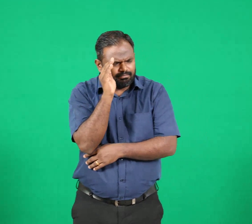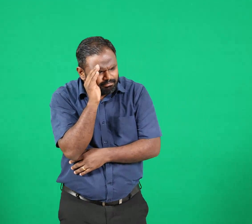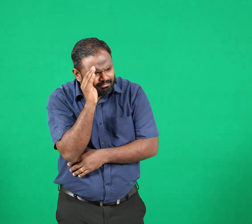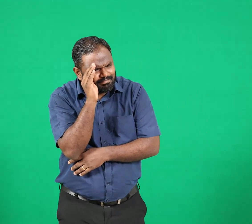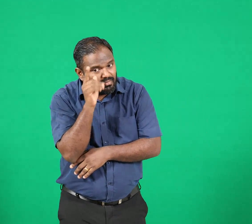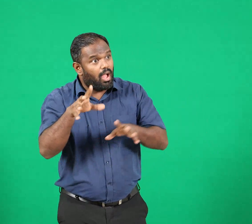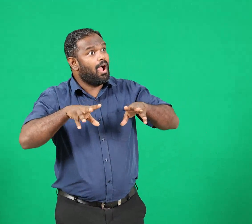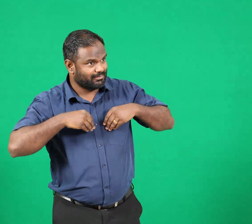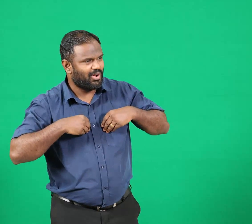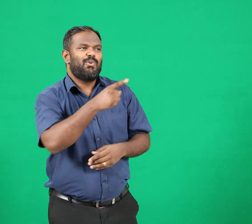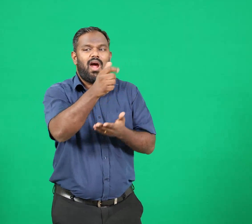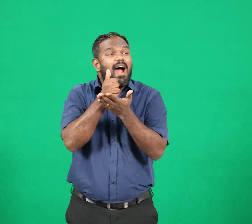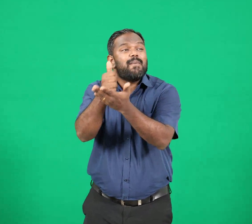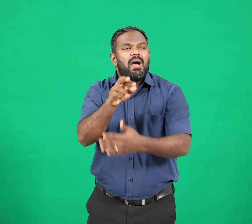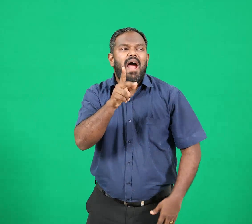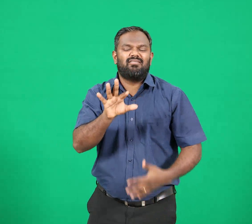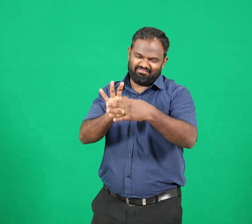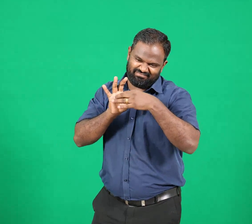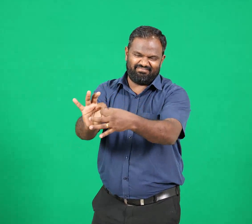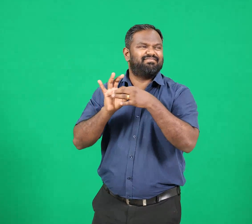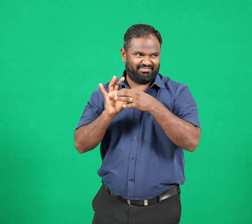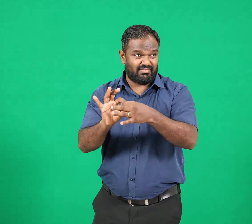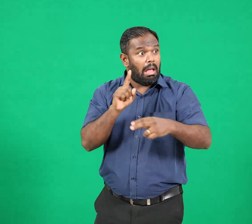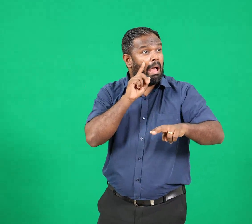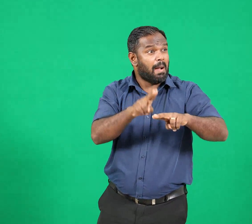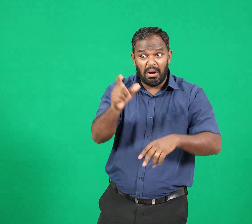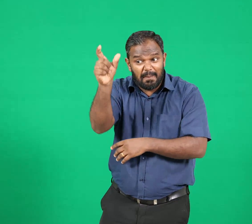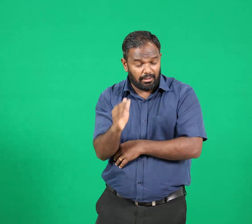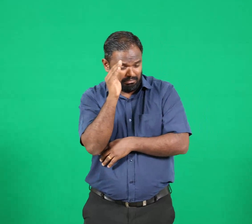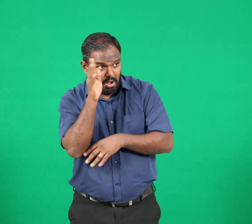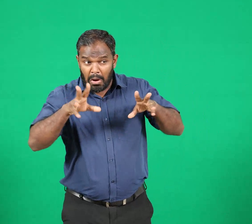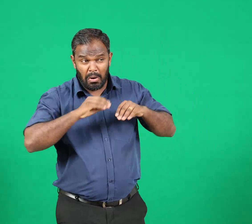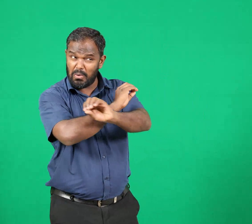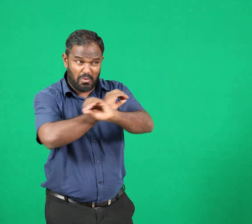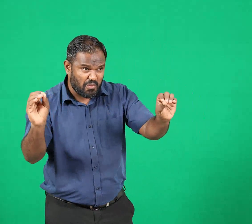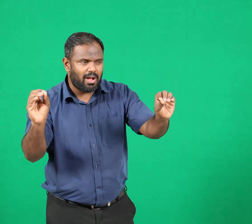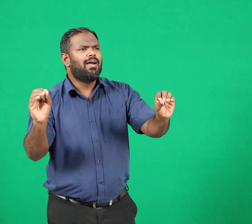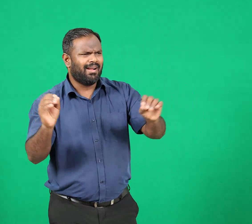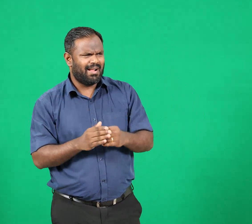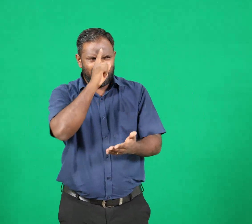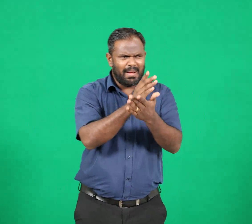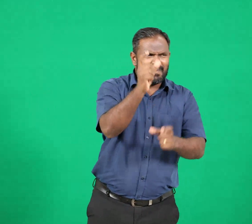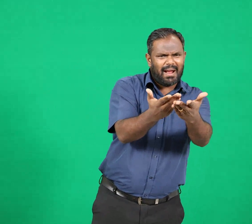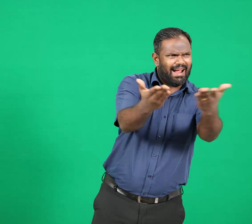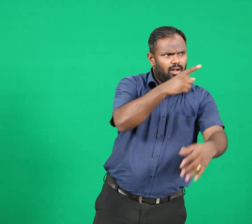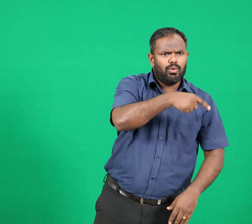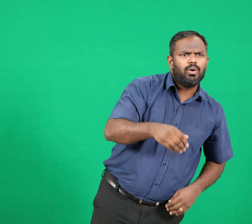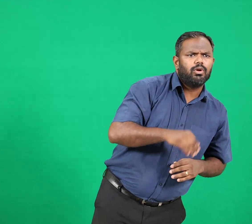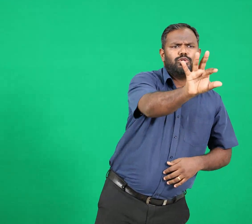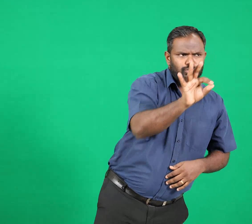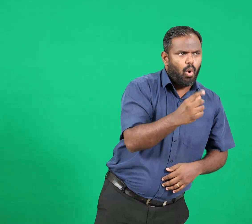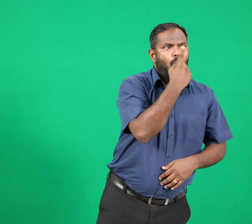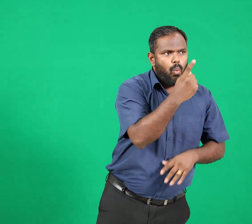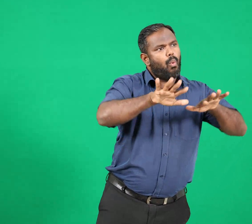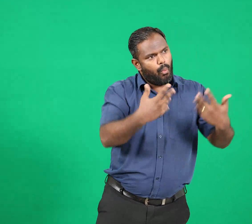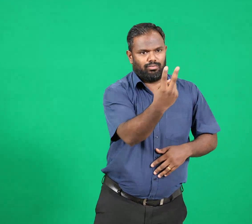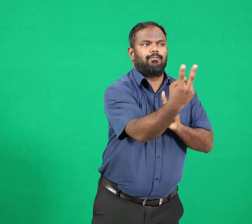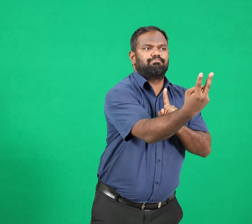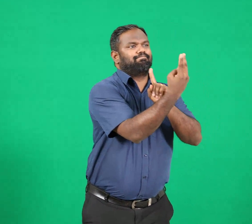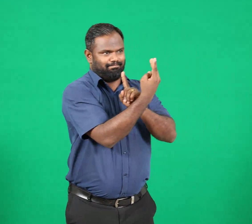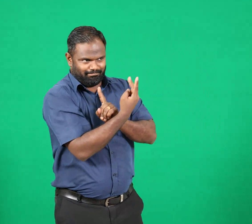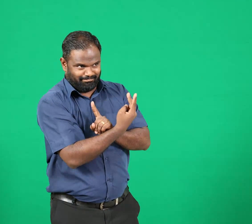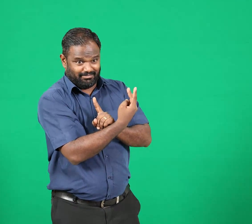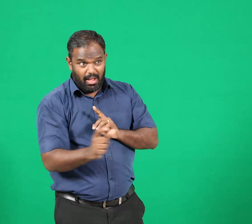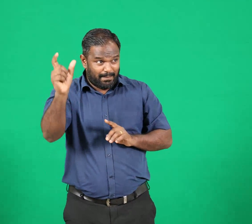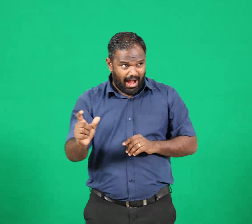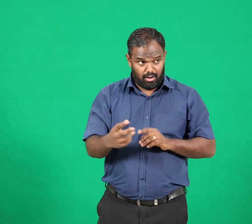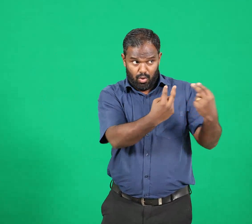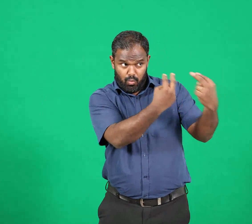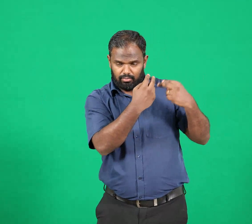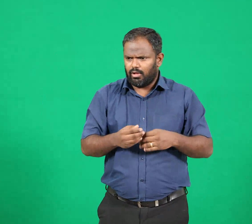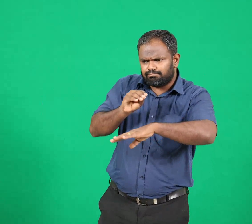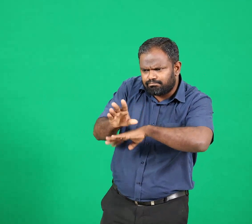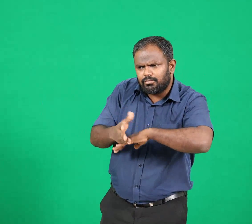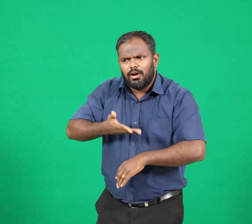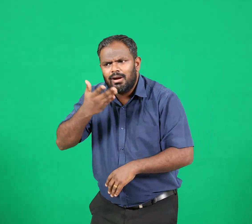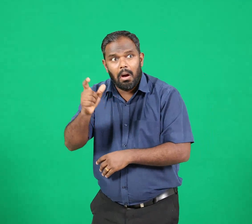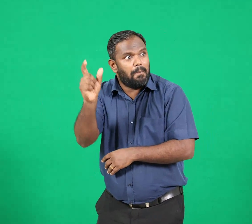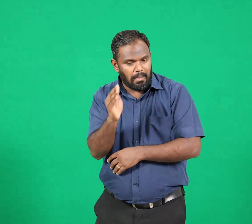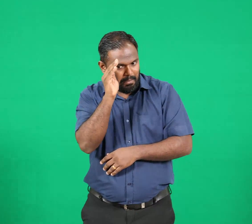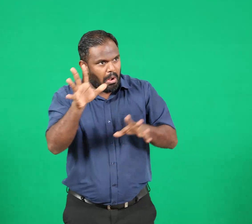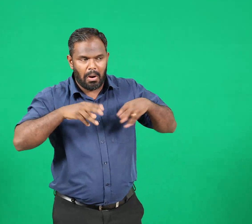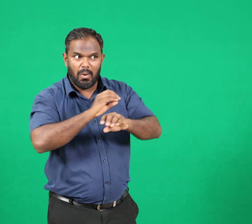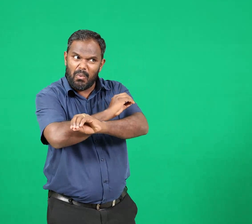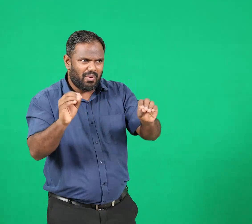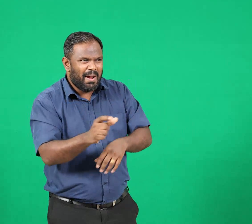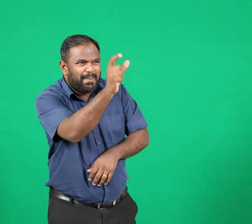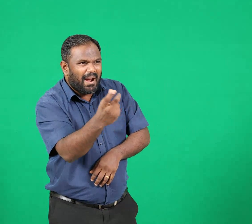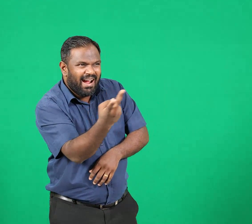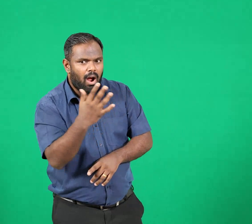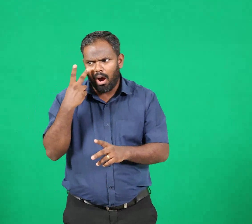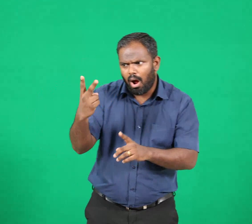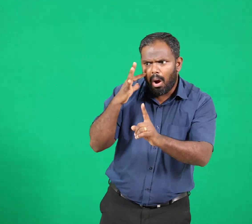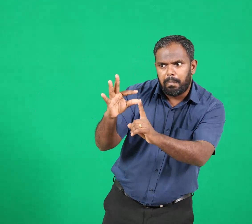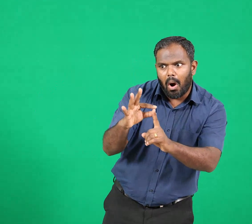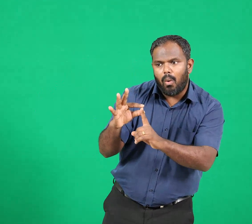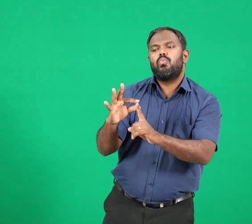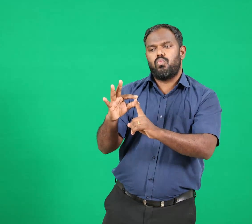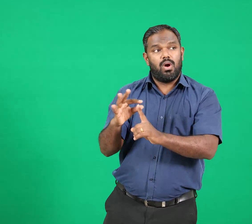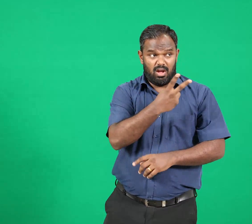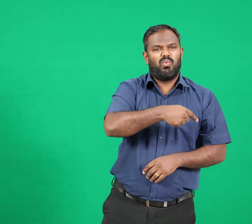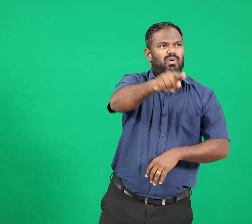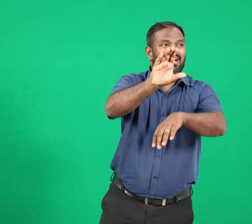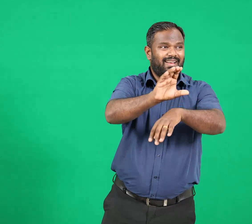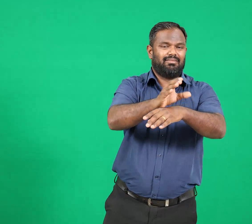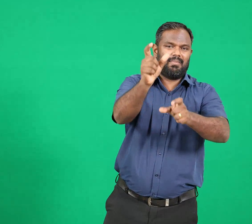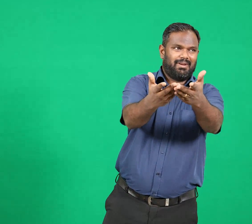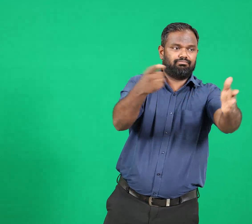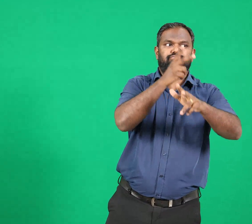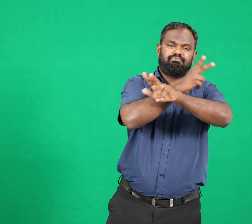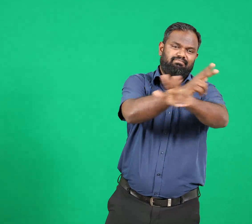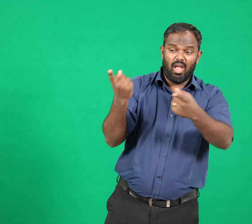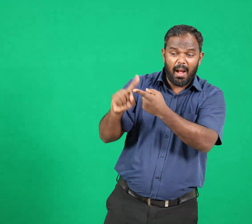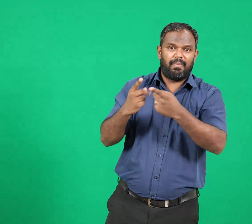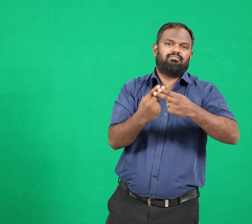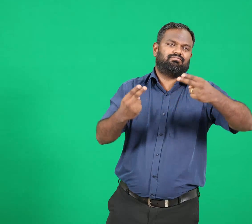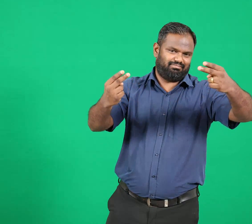But if he will not listen, take one or two others along, so that ' every matter may be established by the testimony of two or three witnesses.'